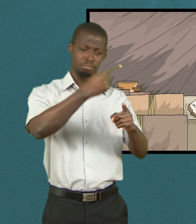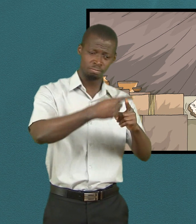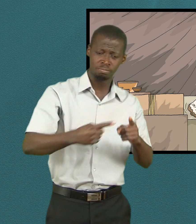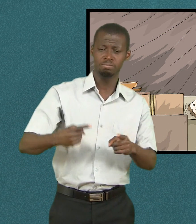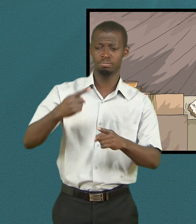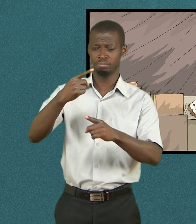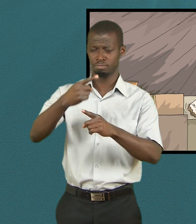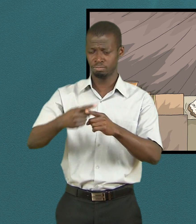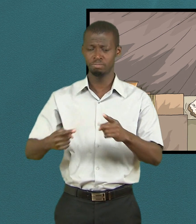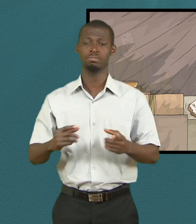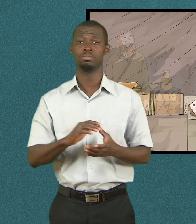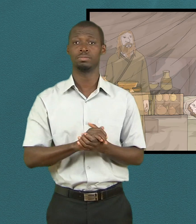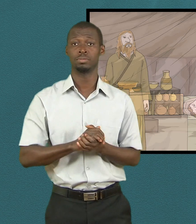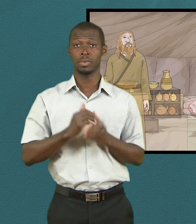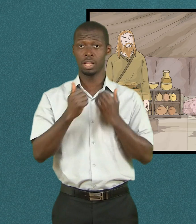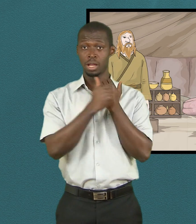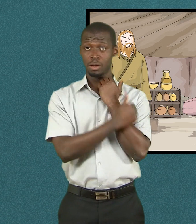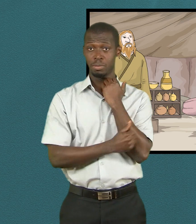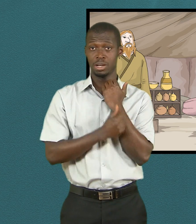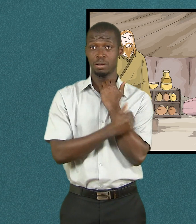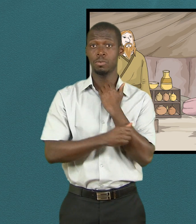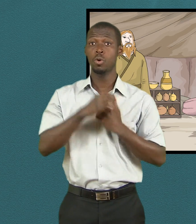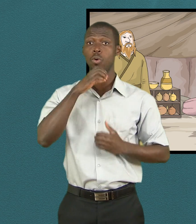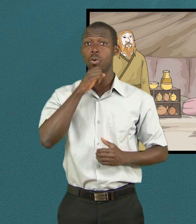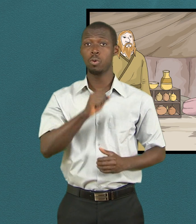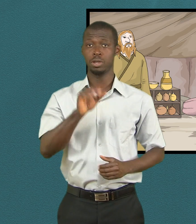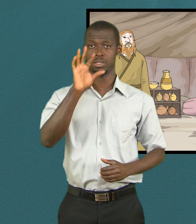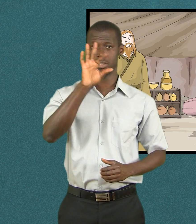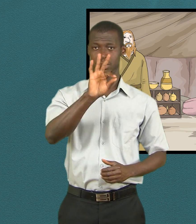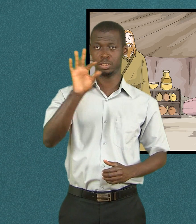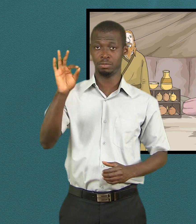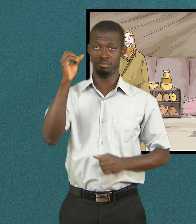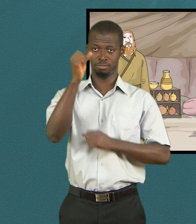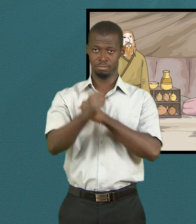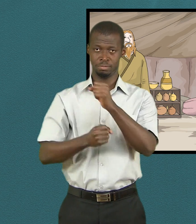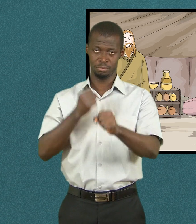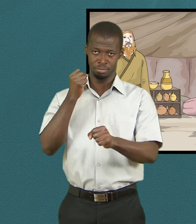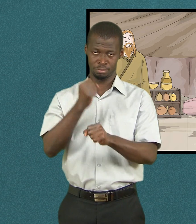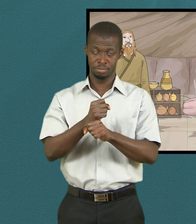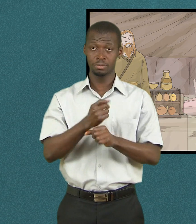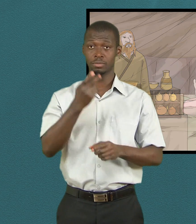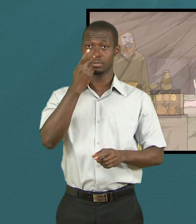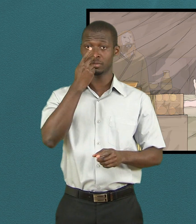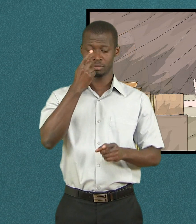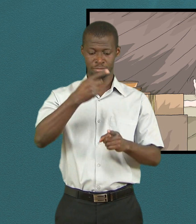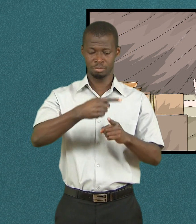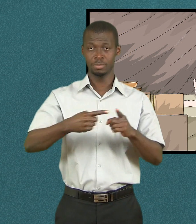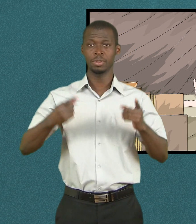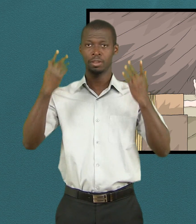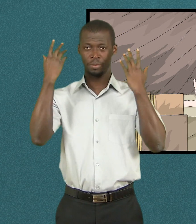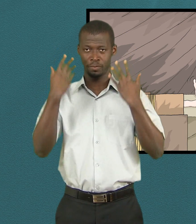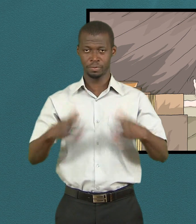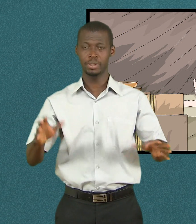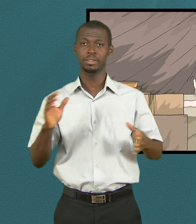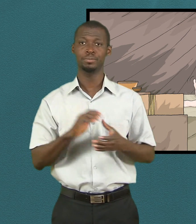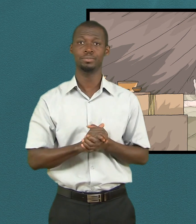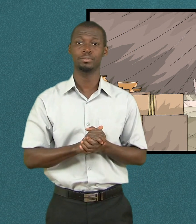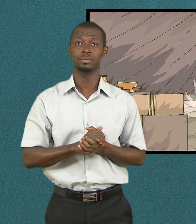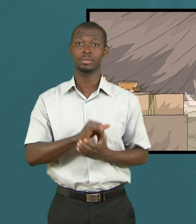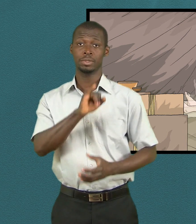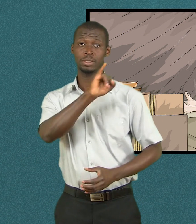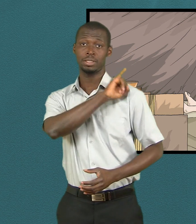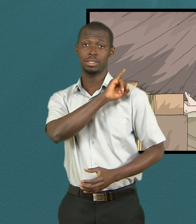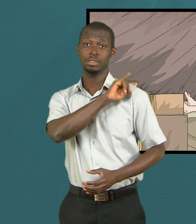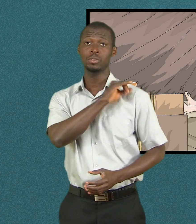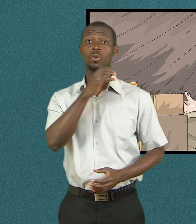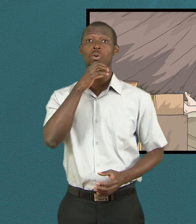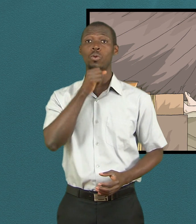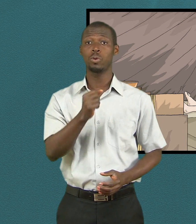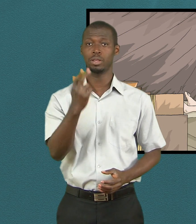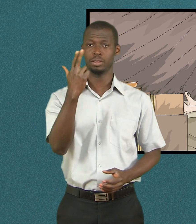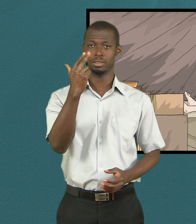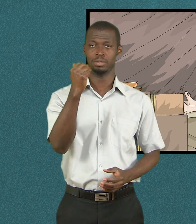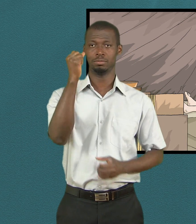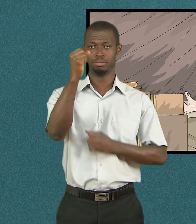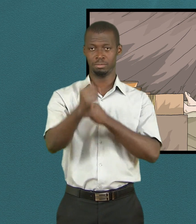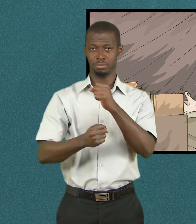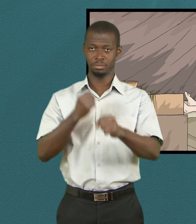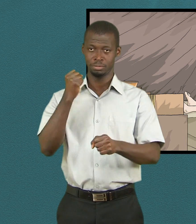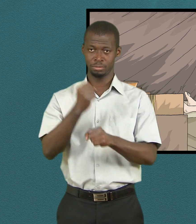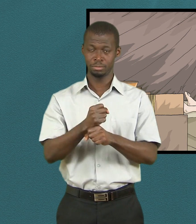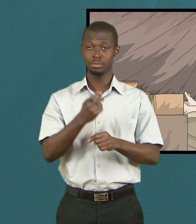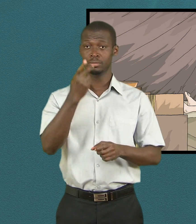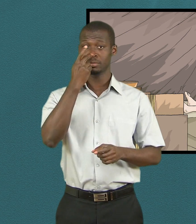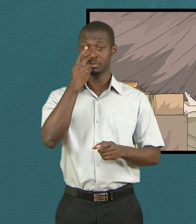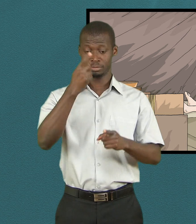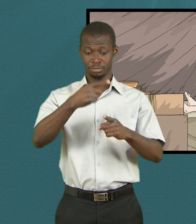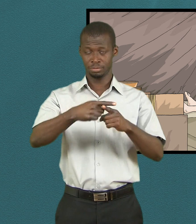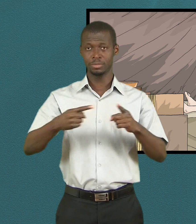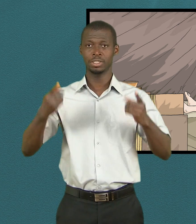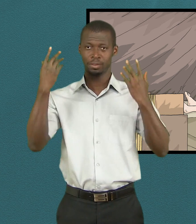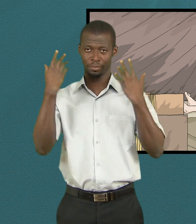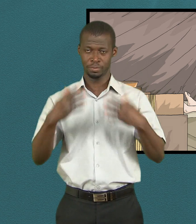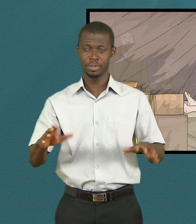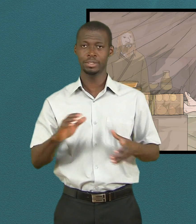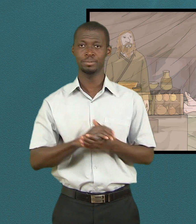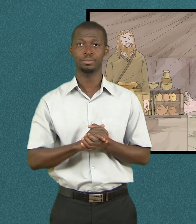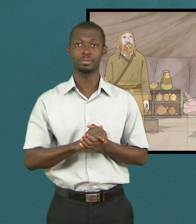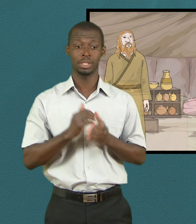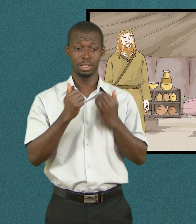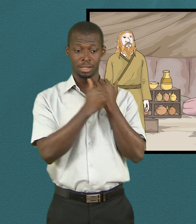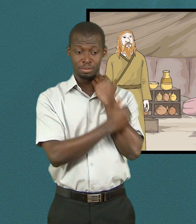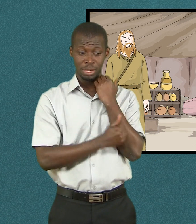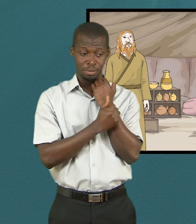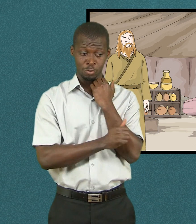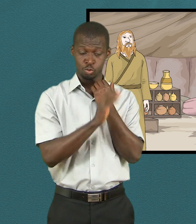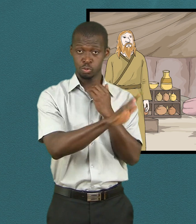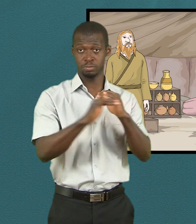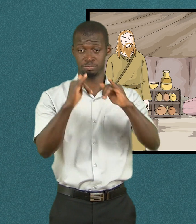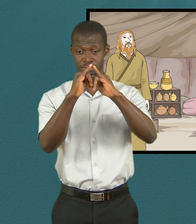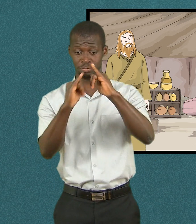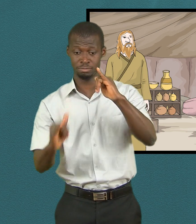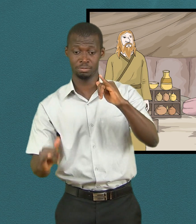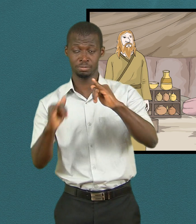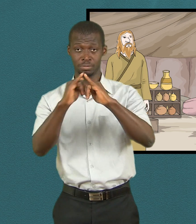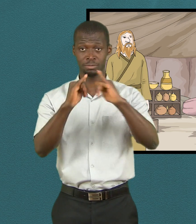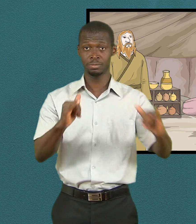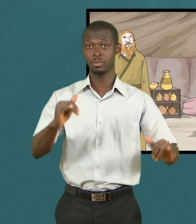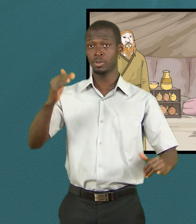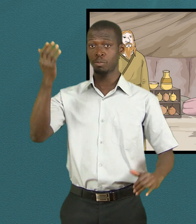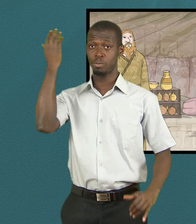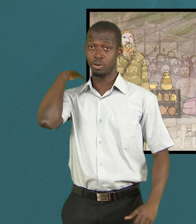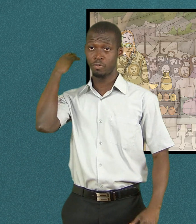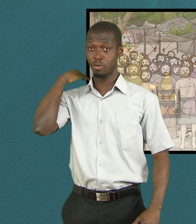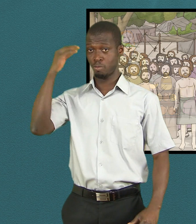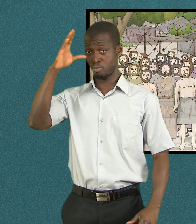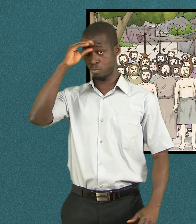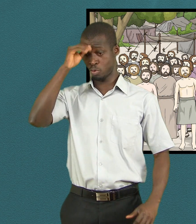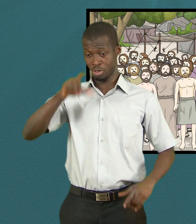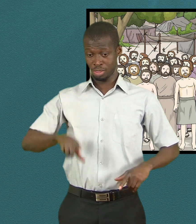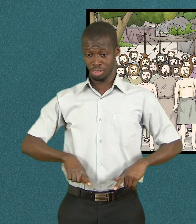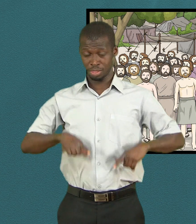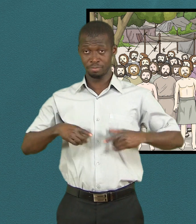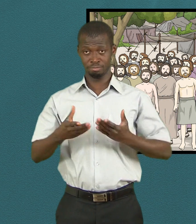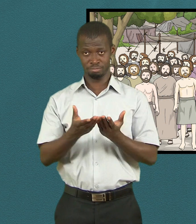So Abraham was ninety-nine years old when he was circumcised, and his son Ishmael was thirteen; Abraham and his son Ishmael were circumcised on the same day.